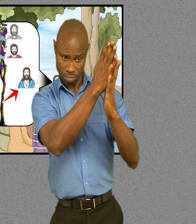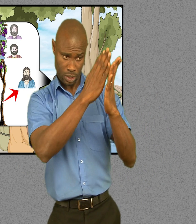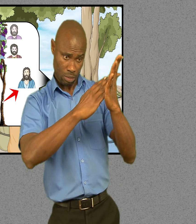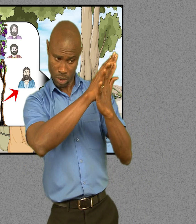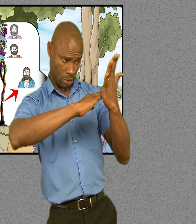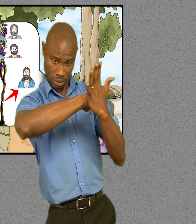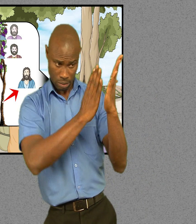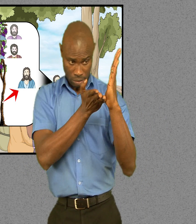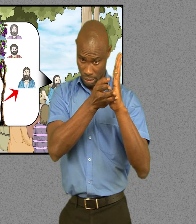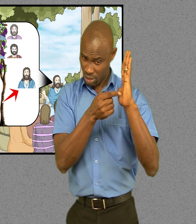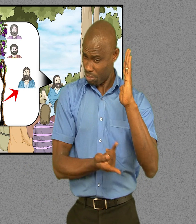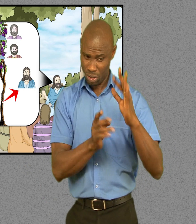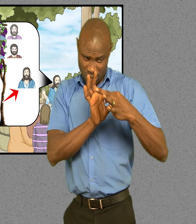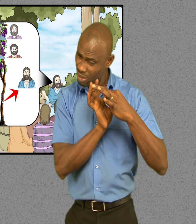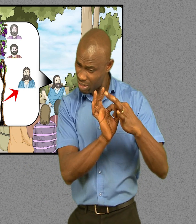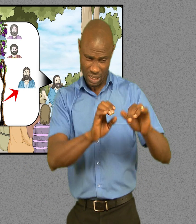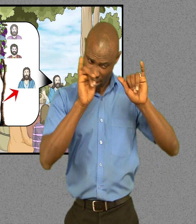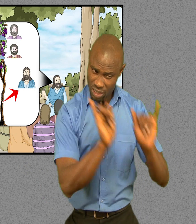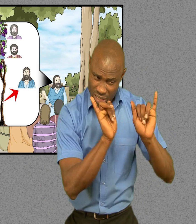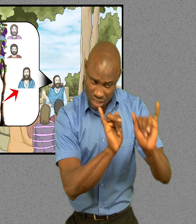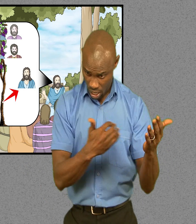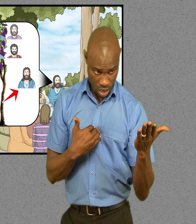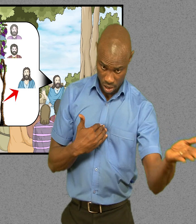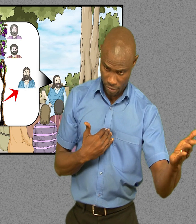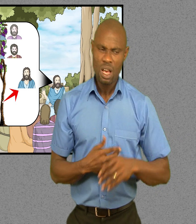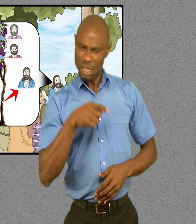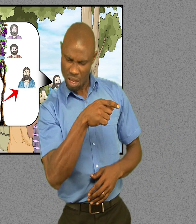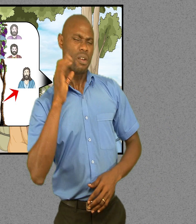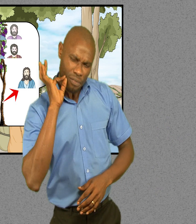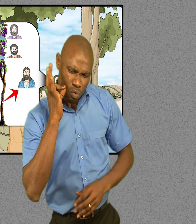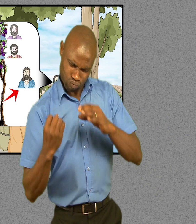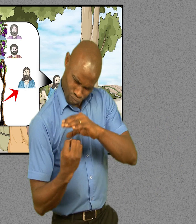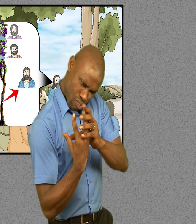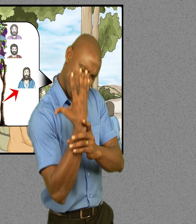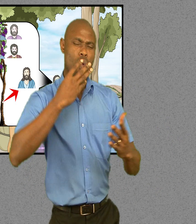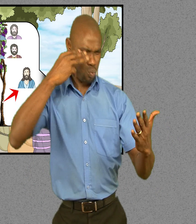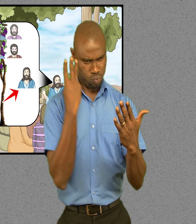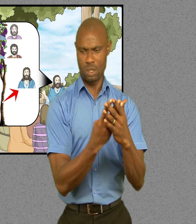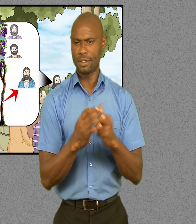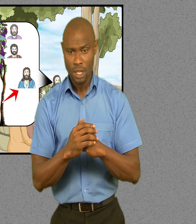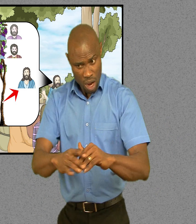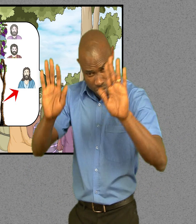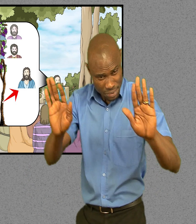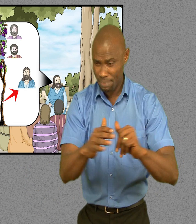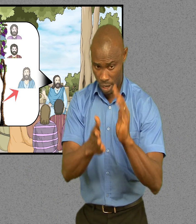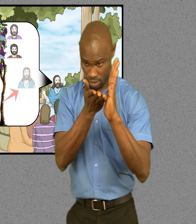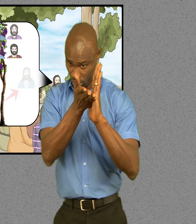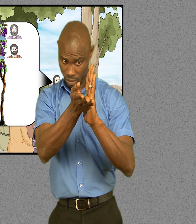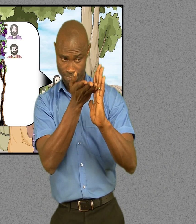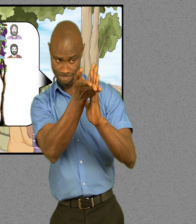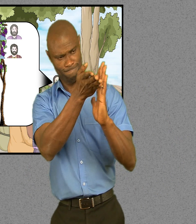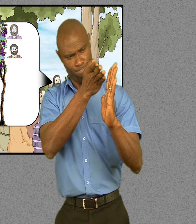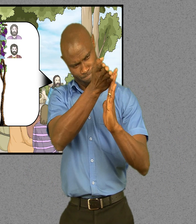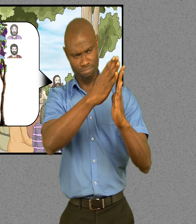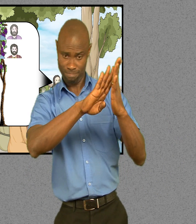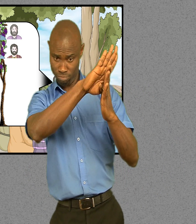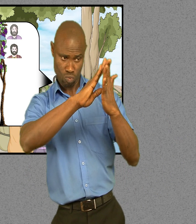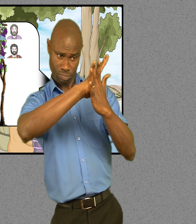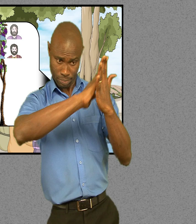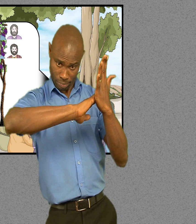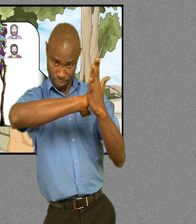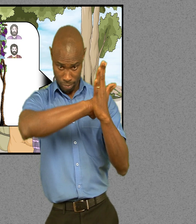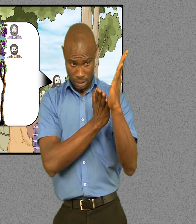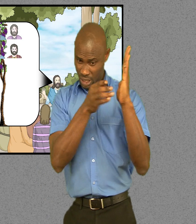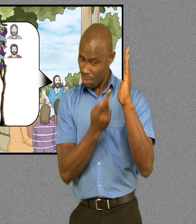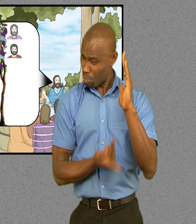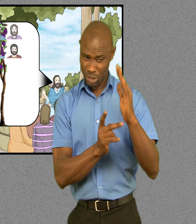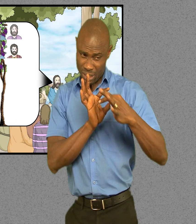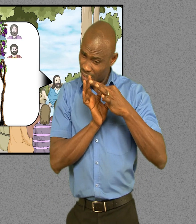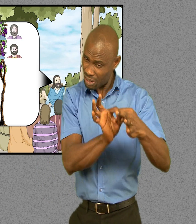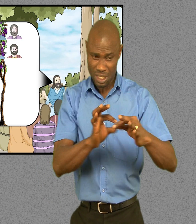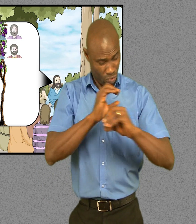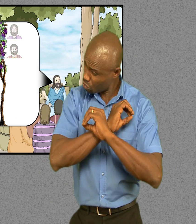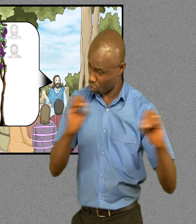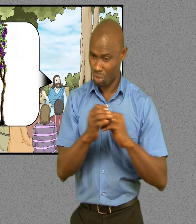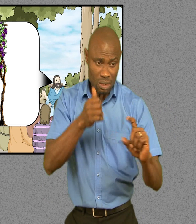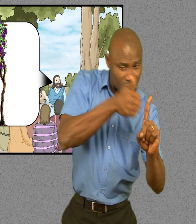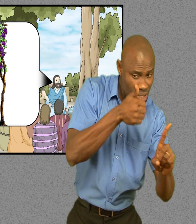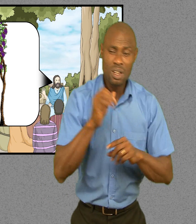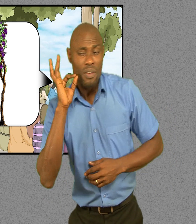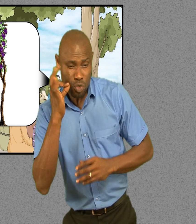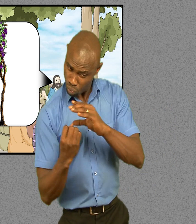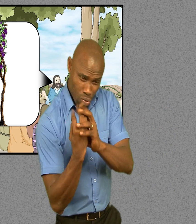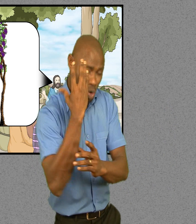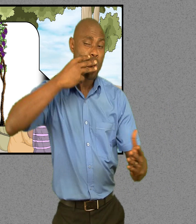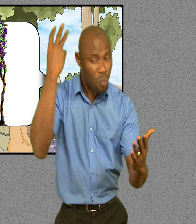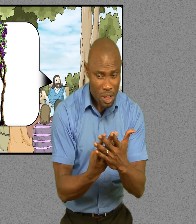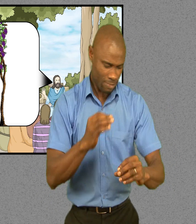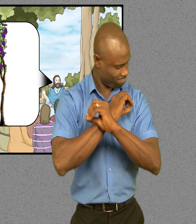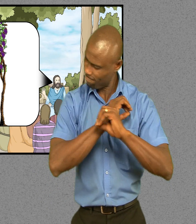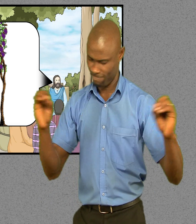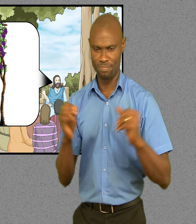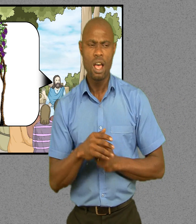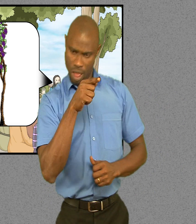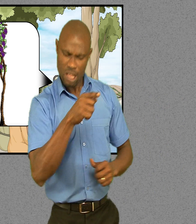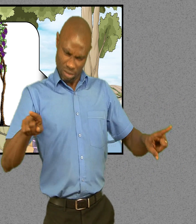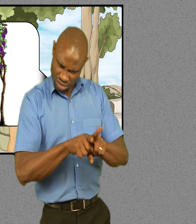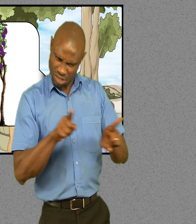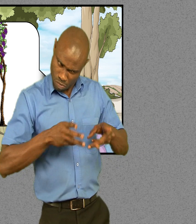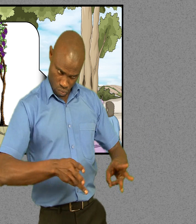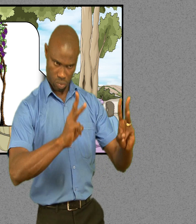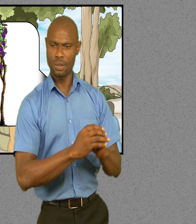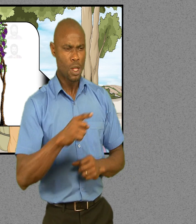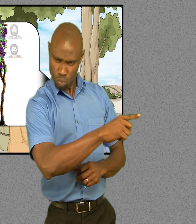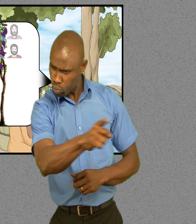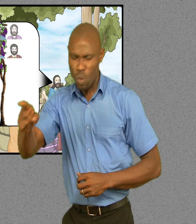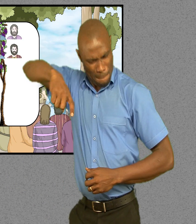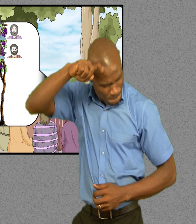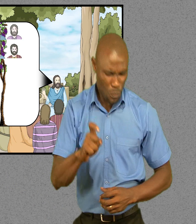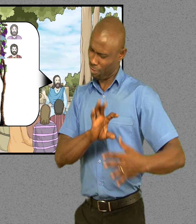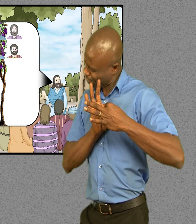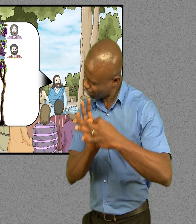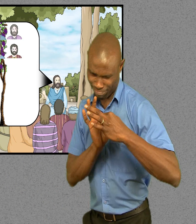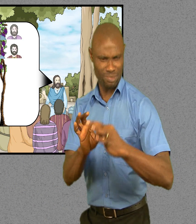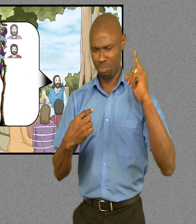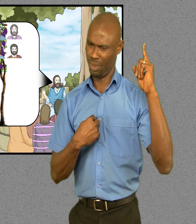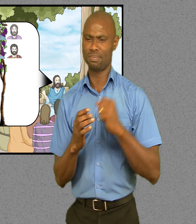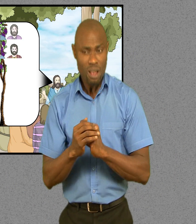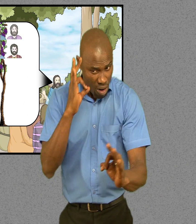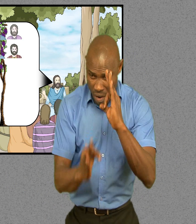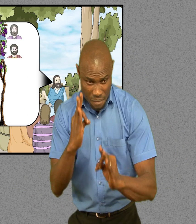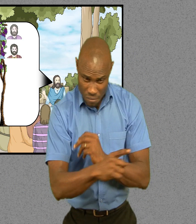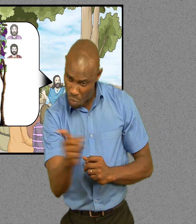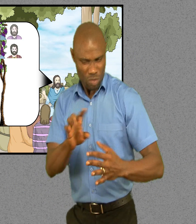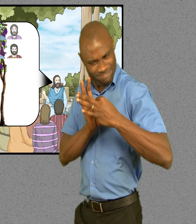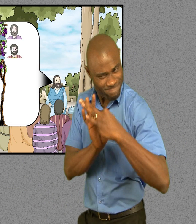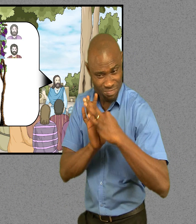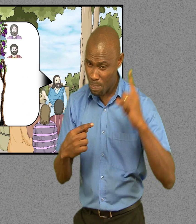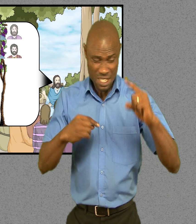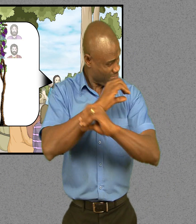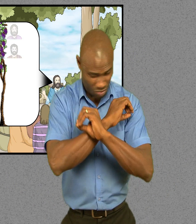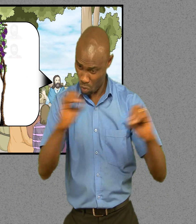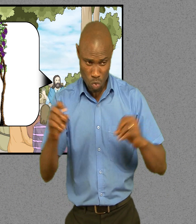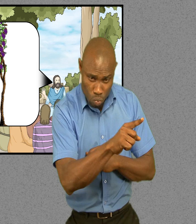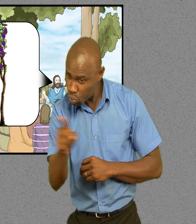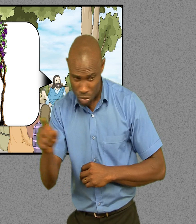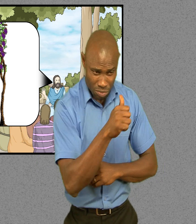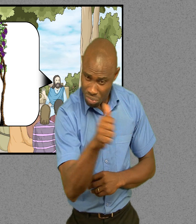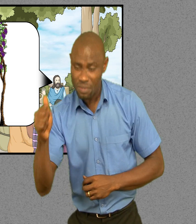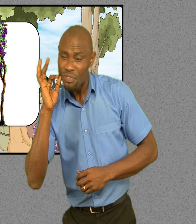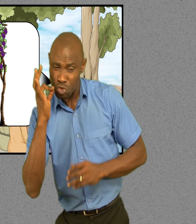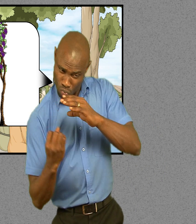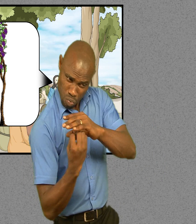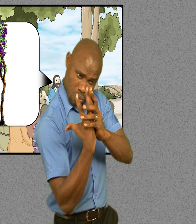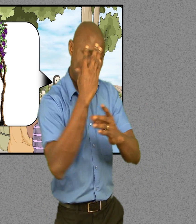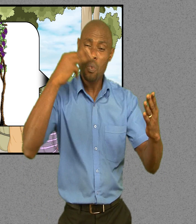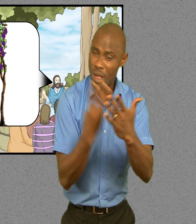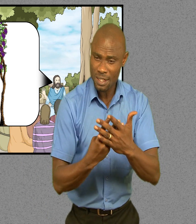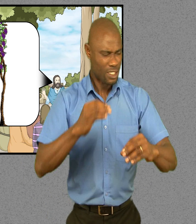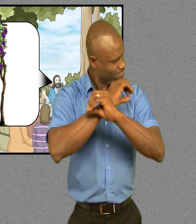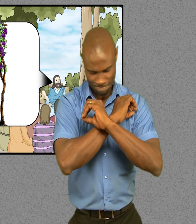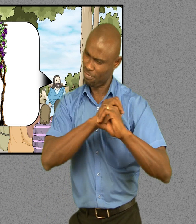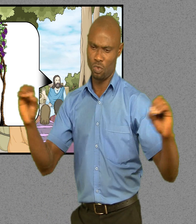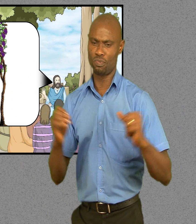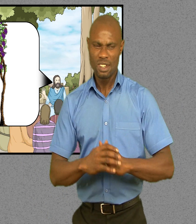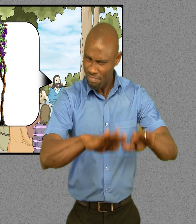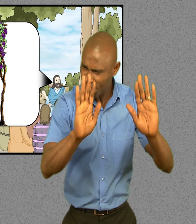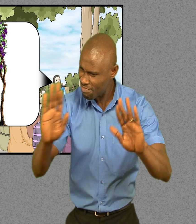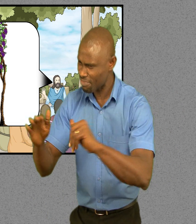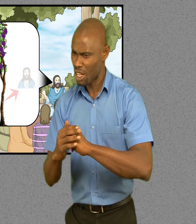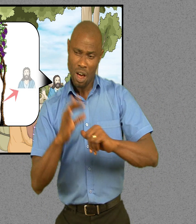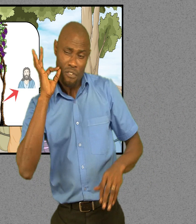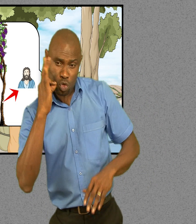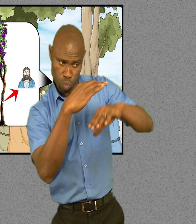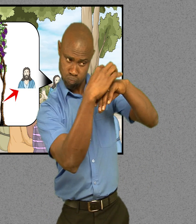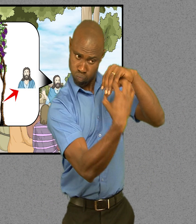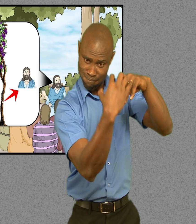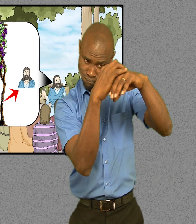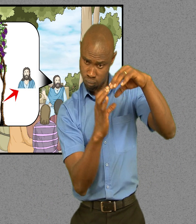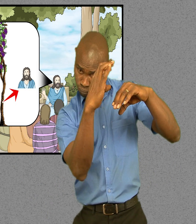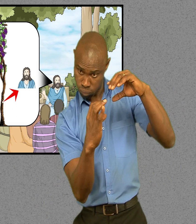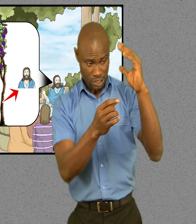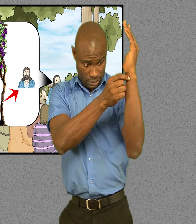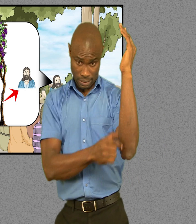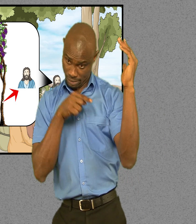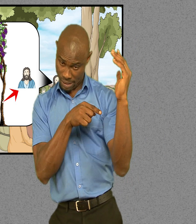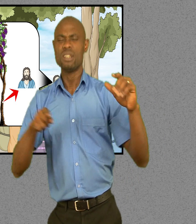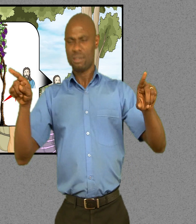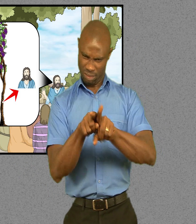Just as no branch can bear fruit by itself unless it remains in the vine, neither can you bear fruit unless you remain in Me.